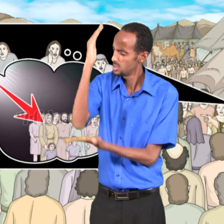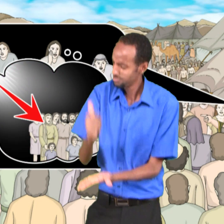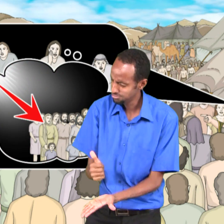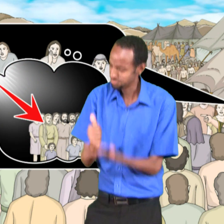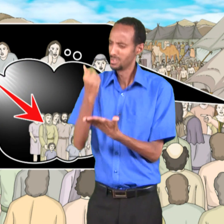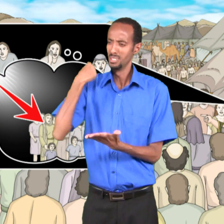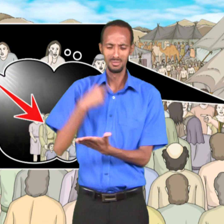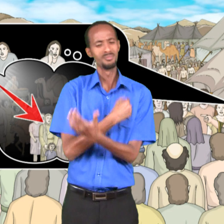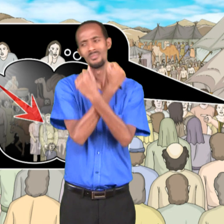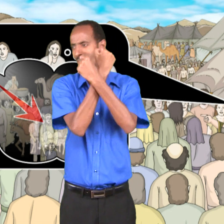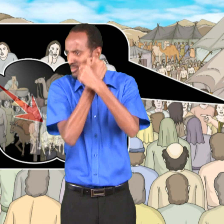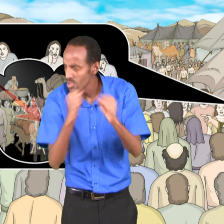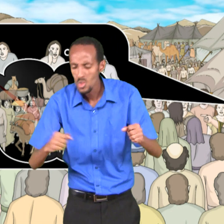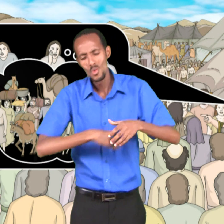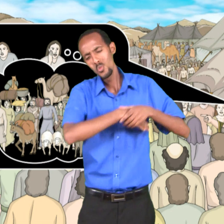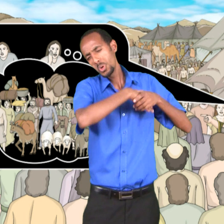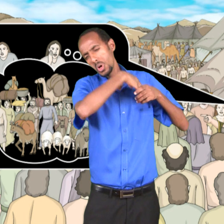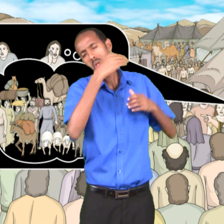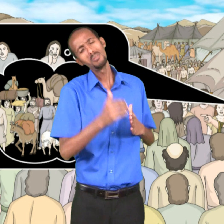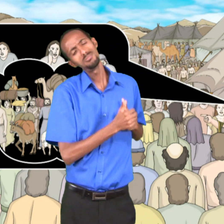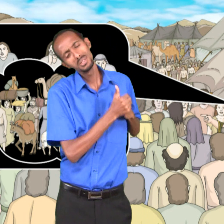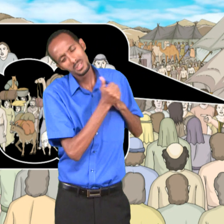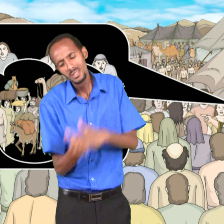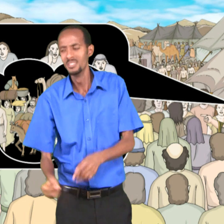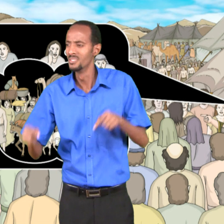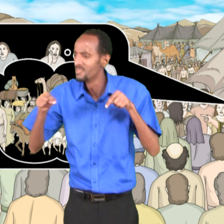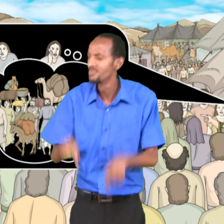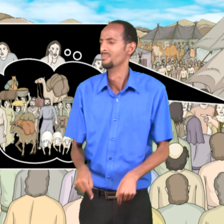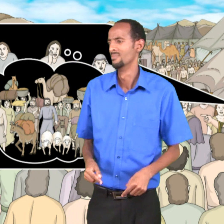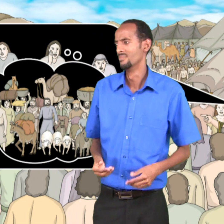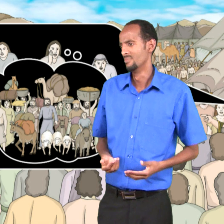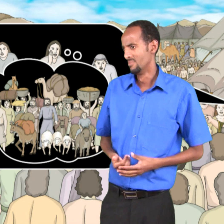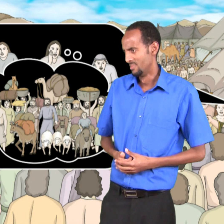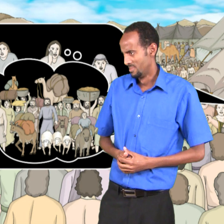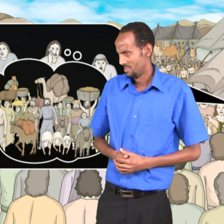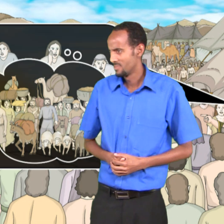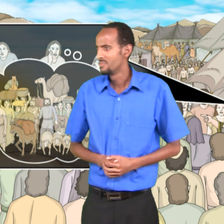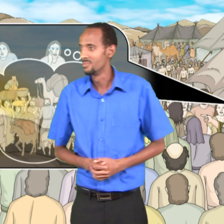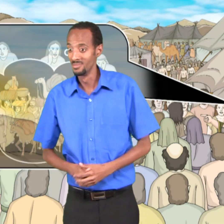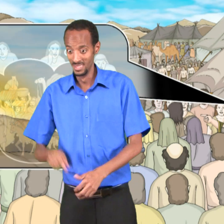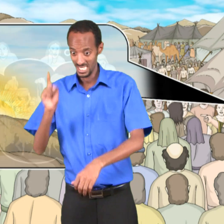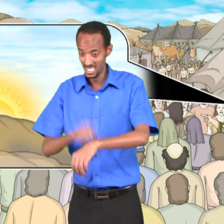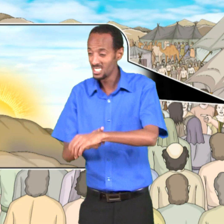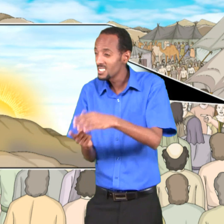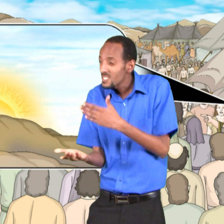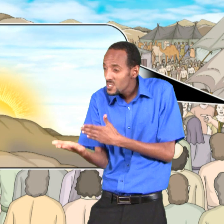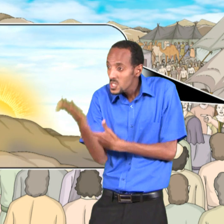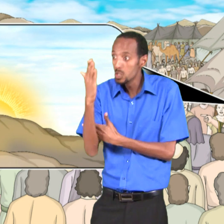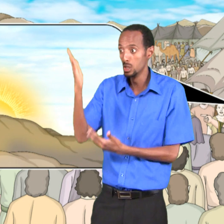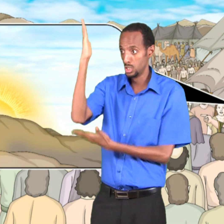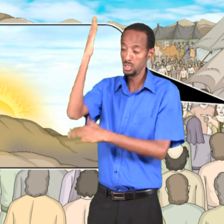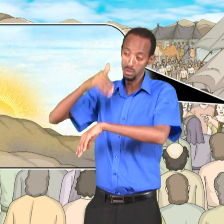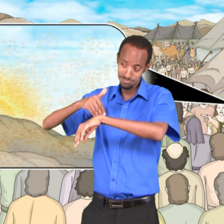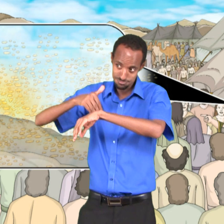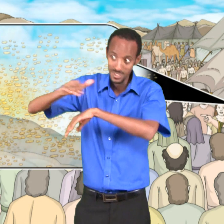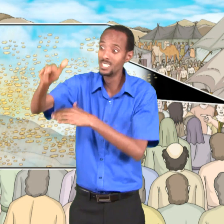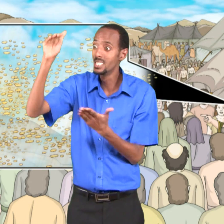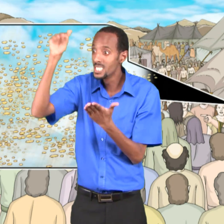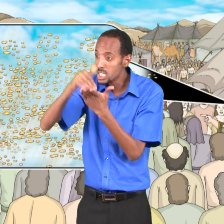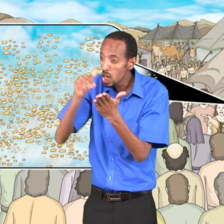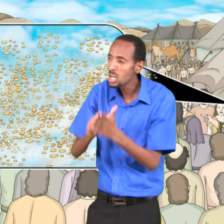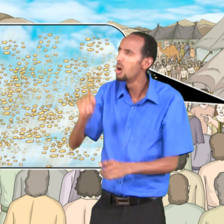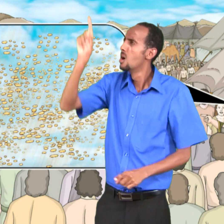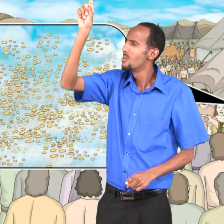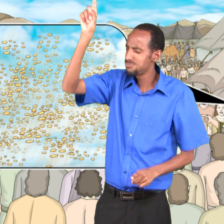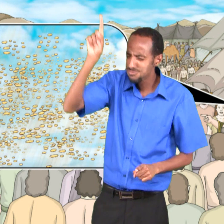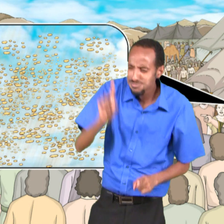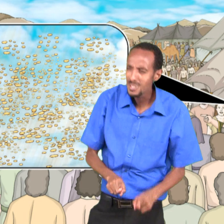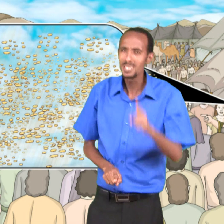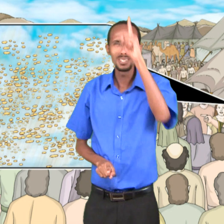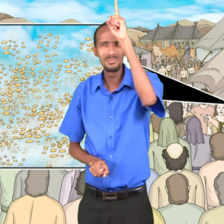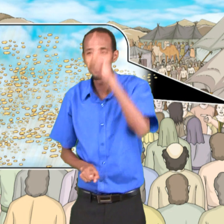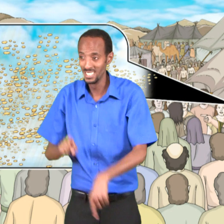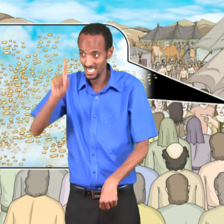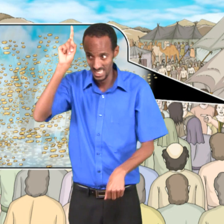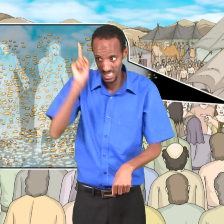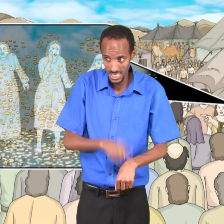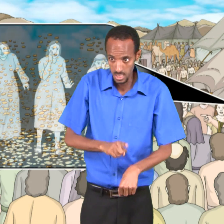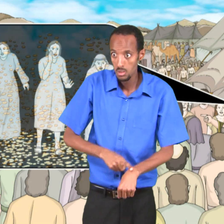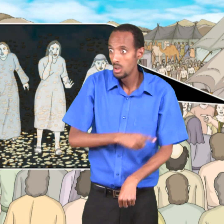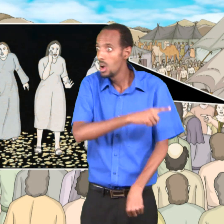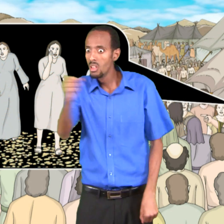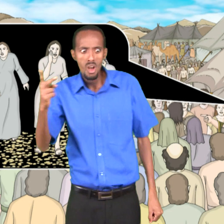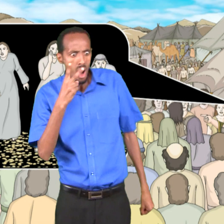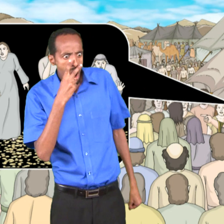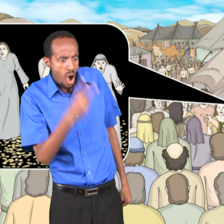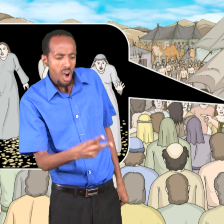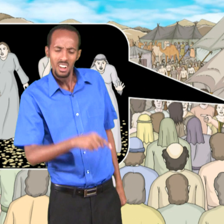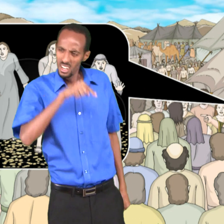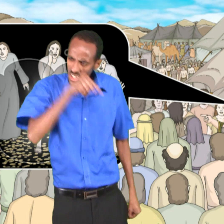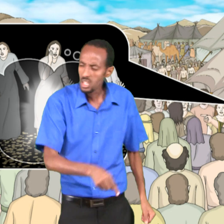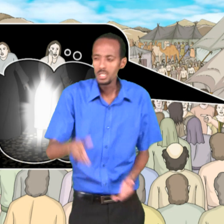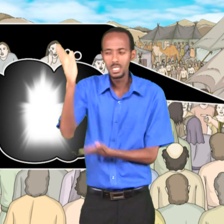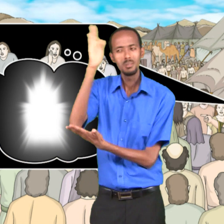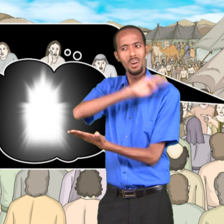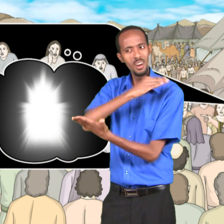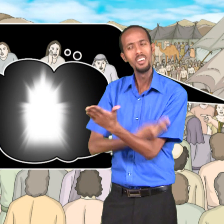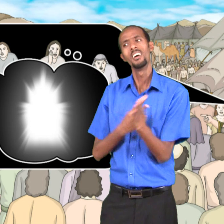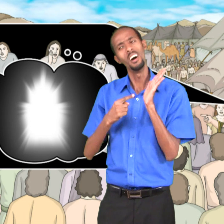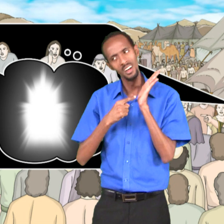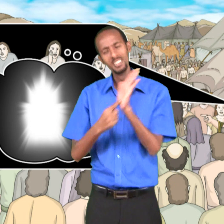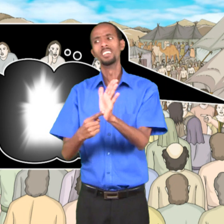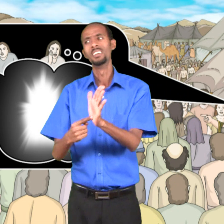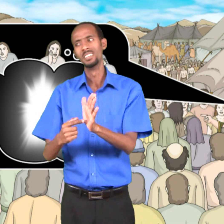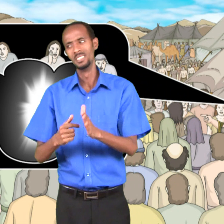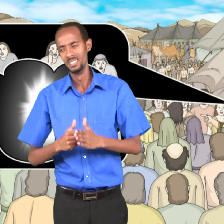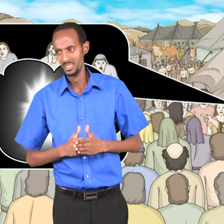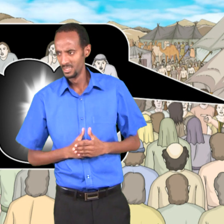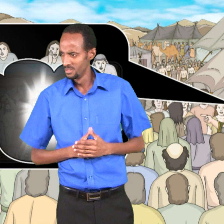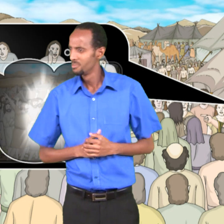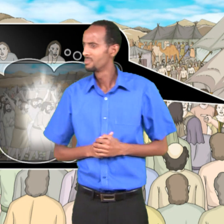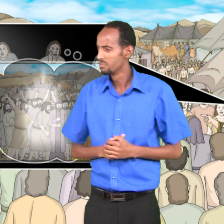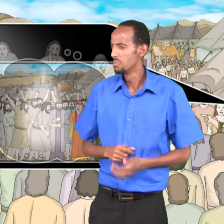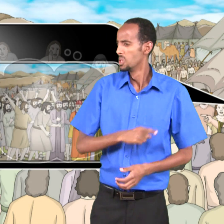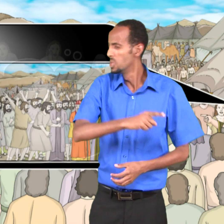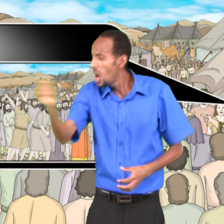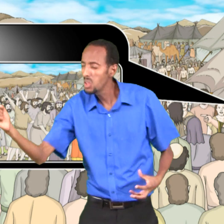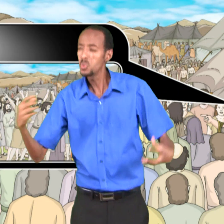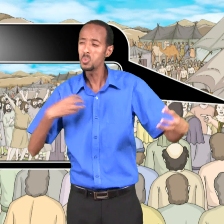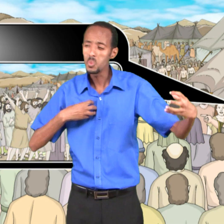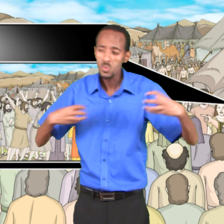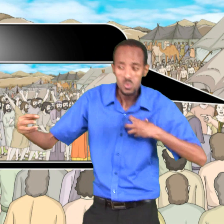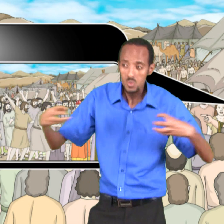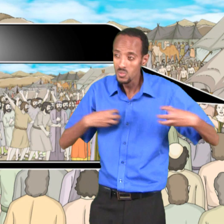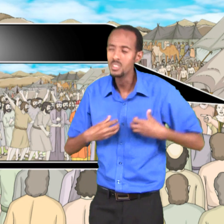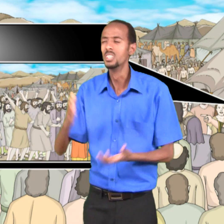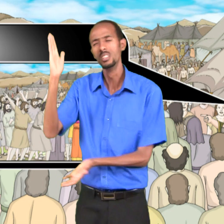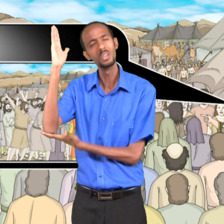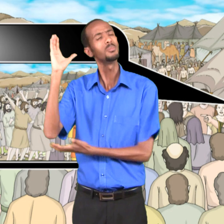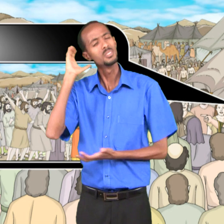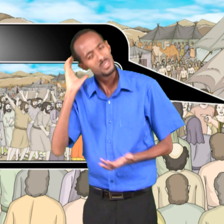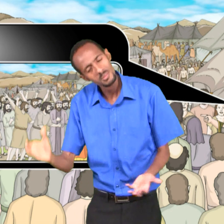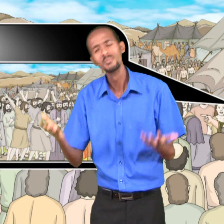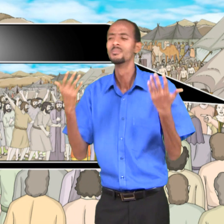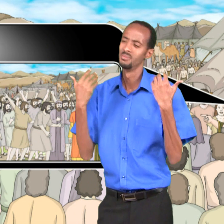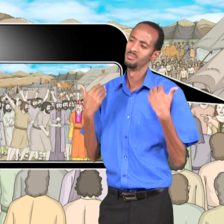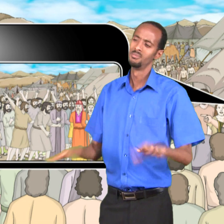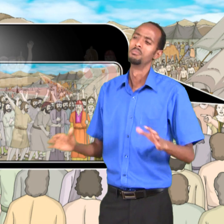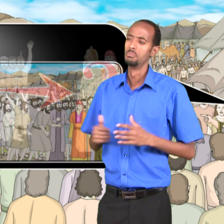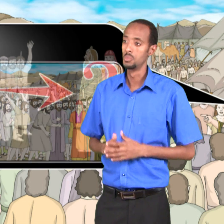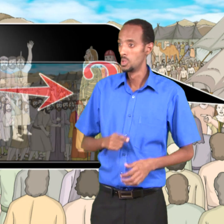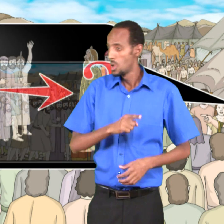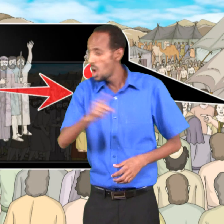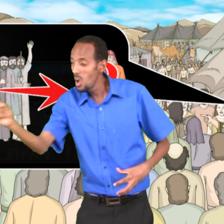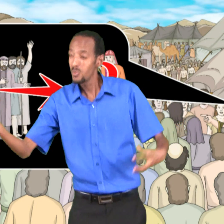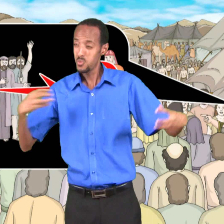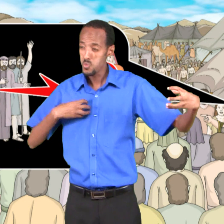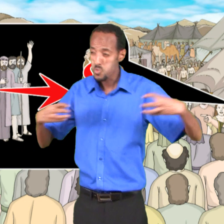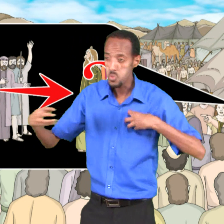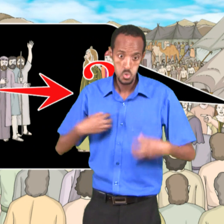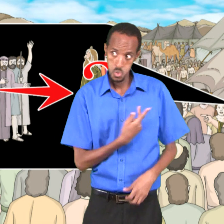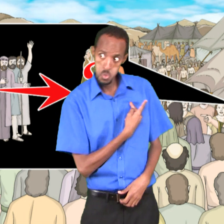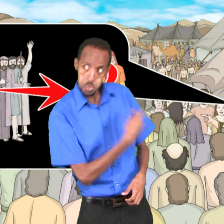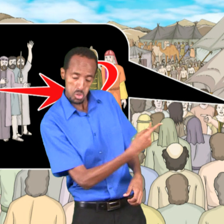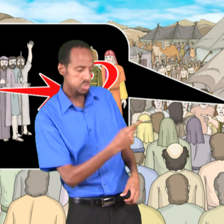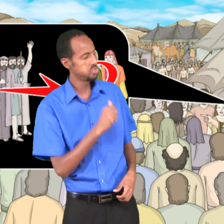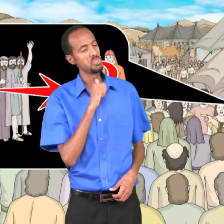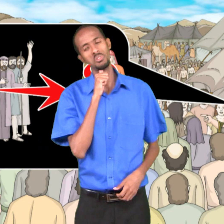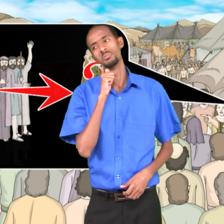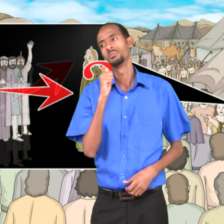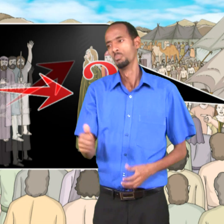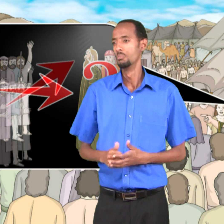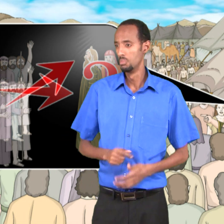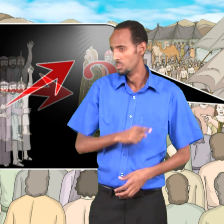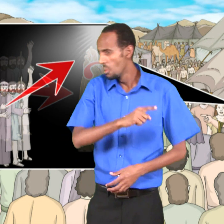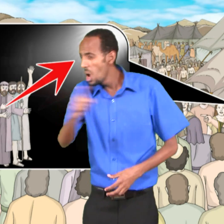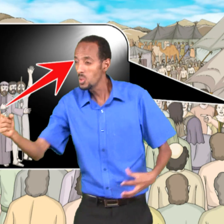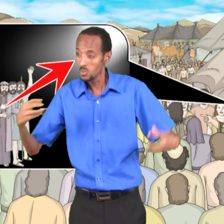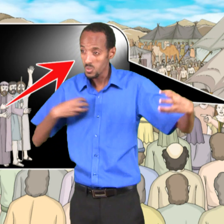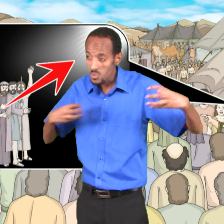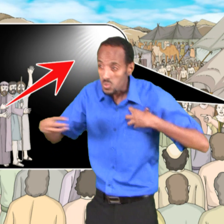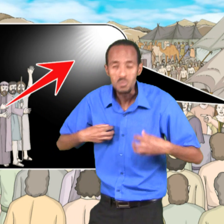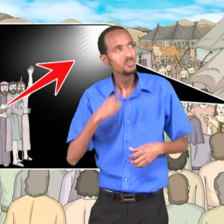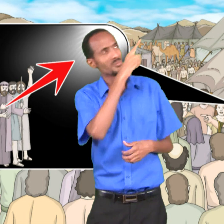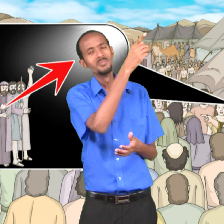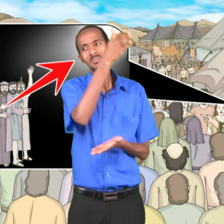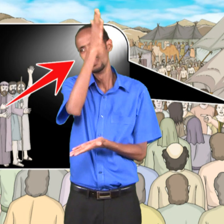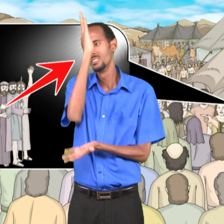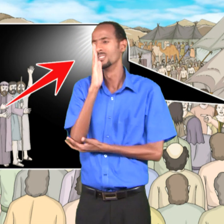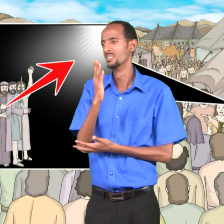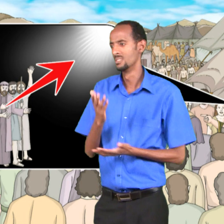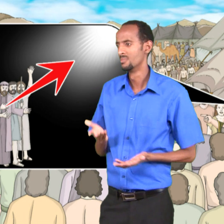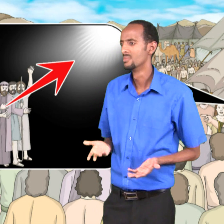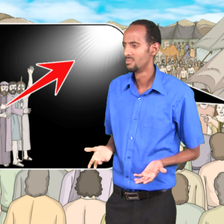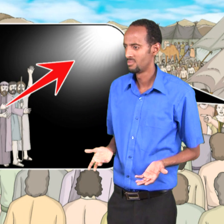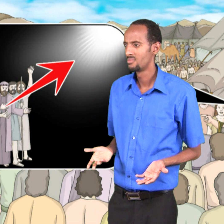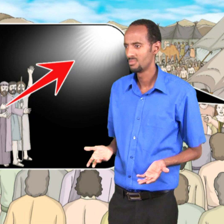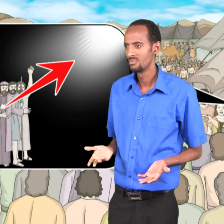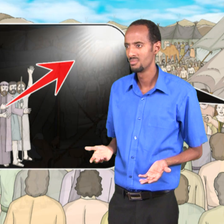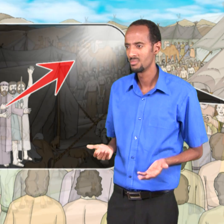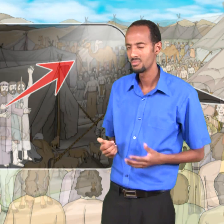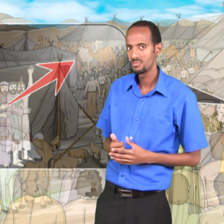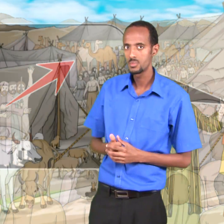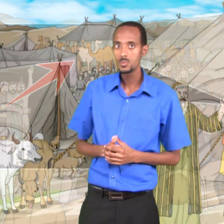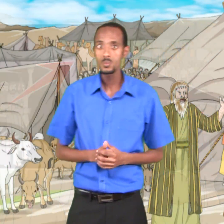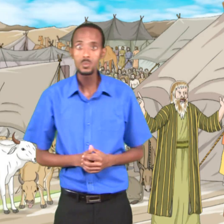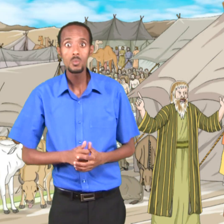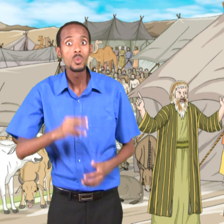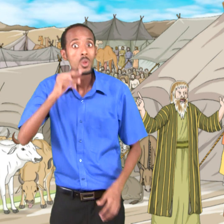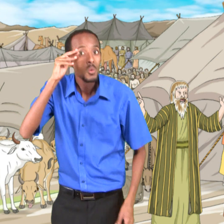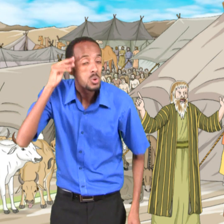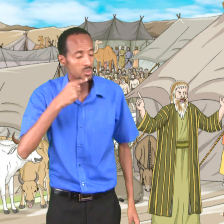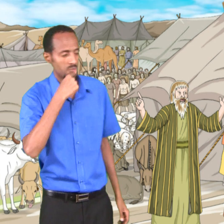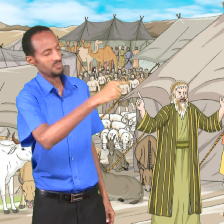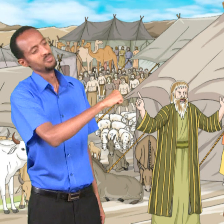And Moses added, “The LORD will give you meat to eat this evening and bread to fill you in the morning, for He has heard your grumbling against Him.